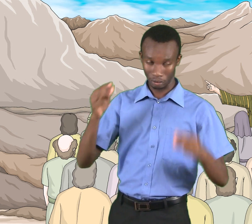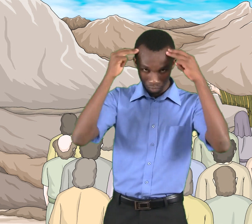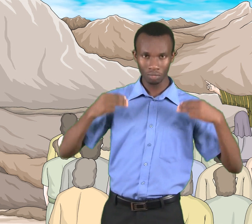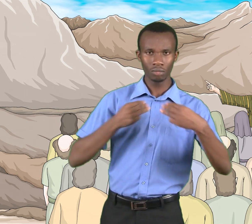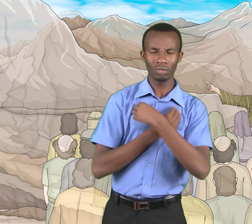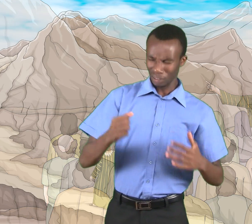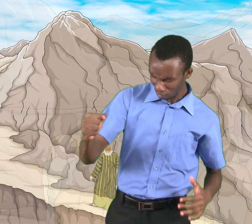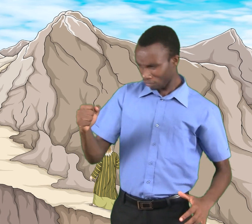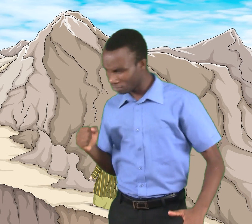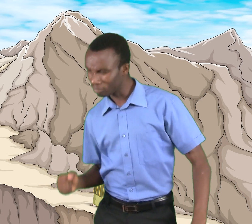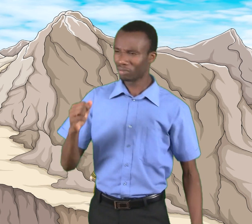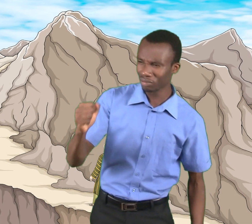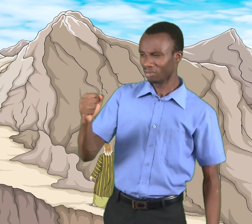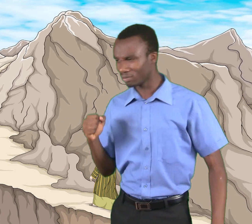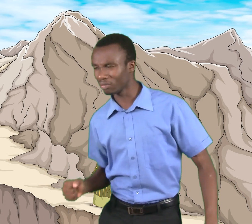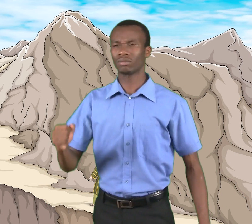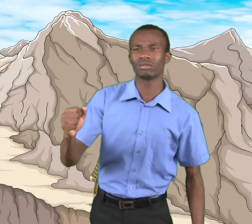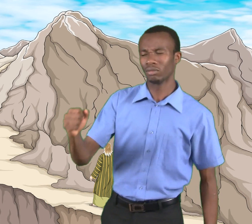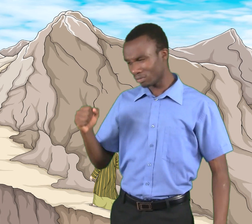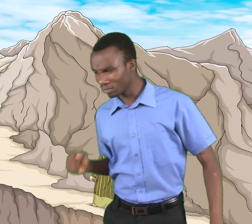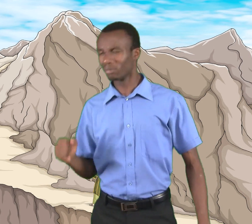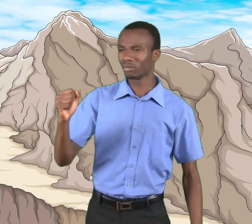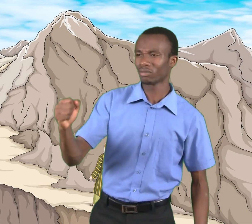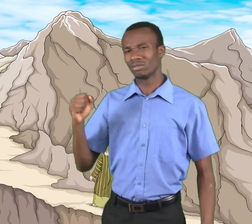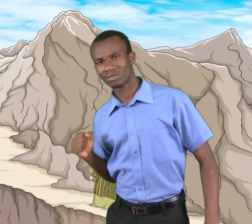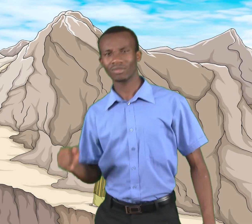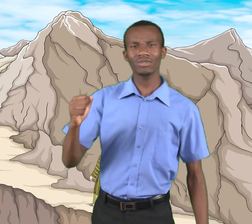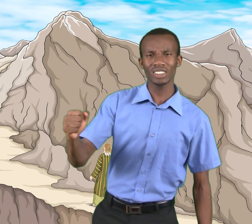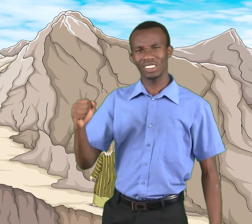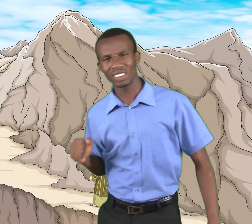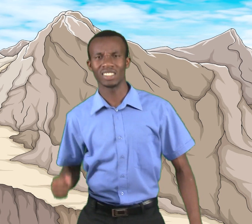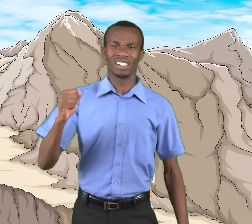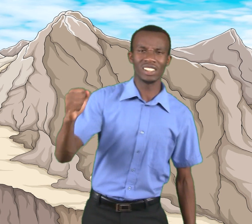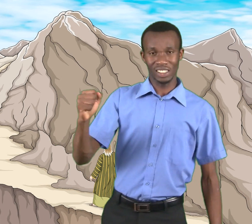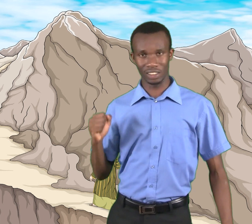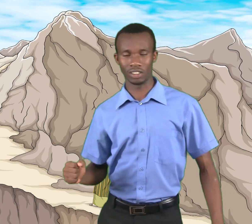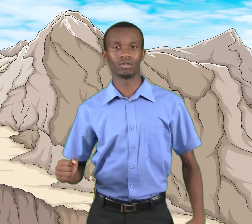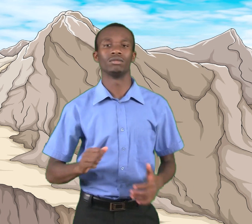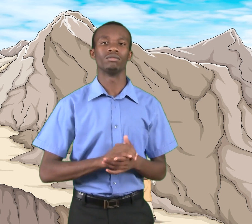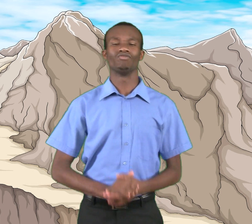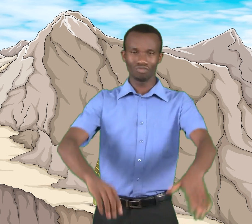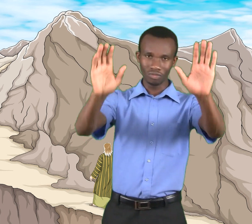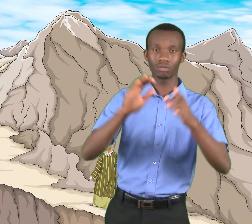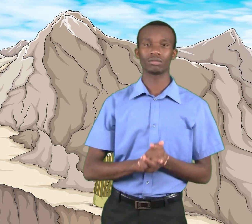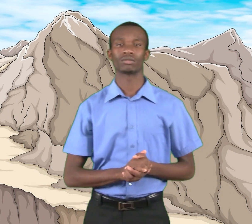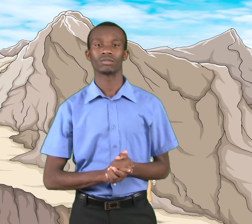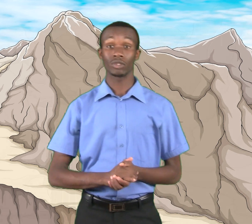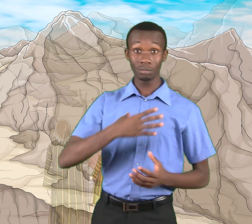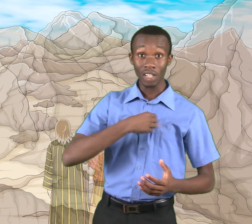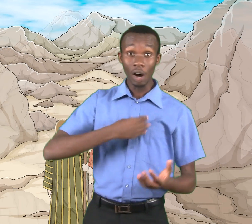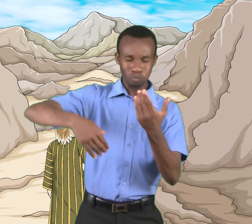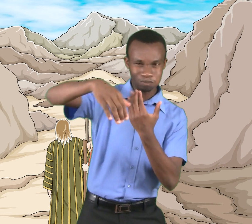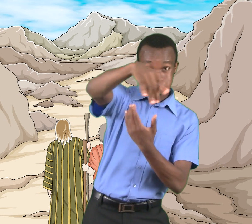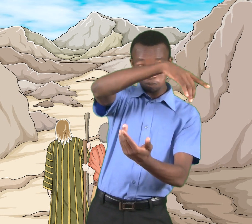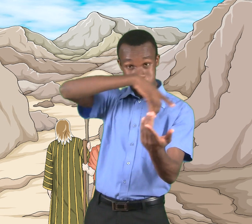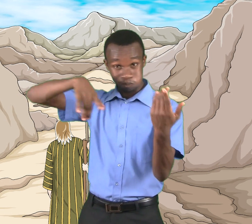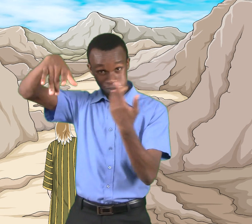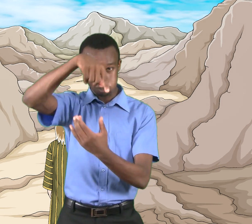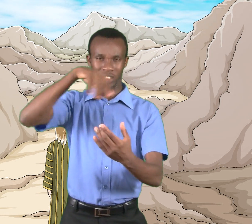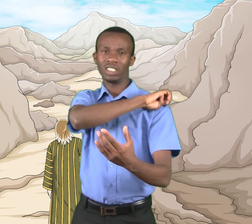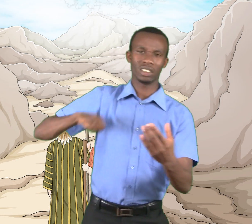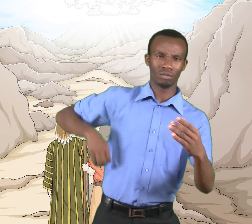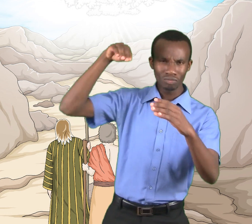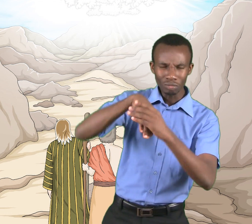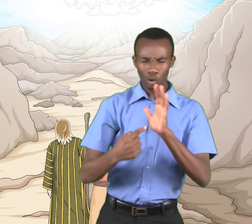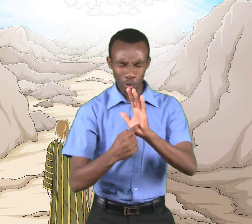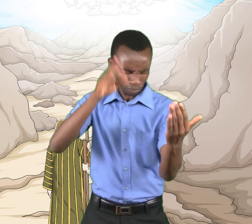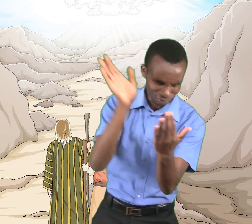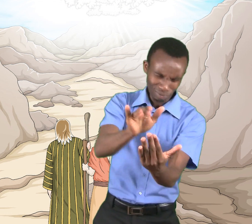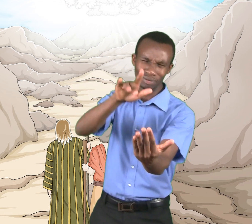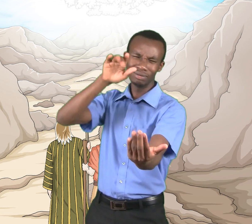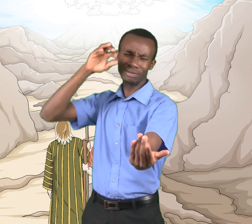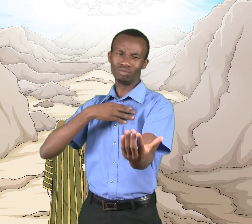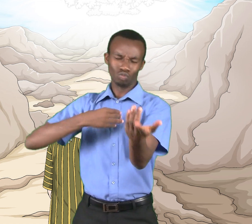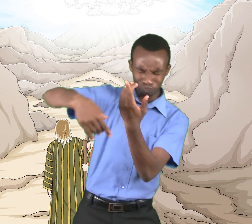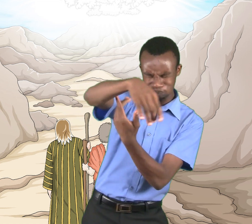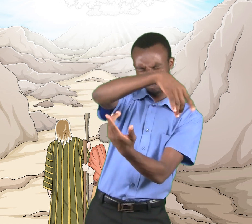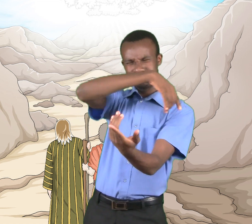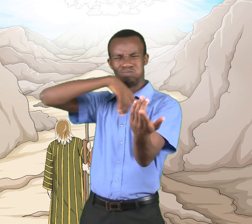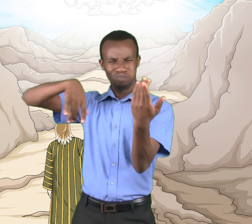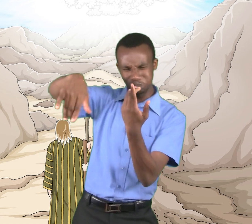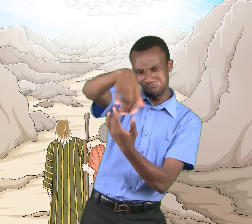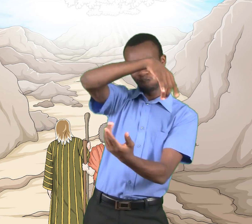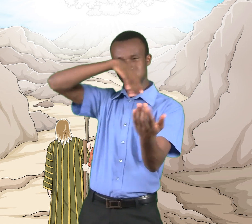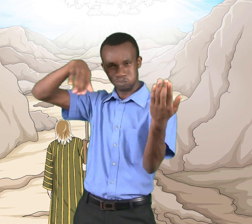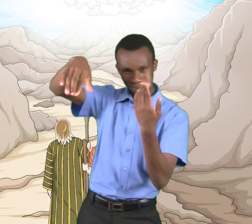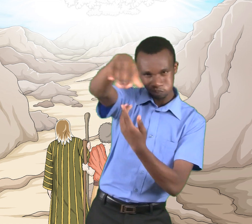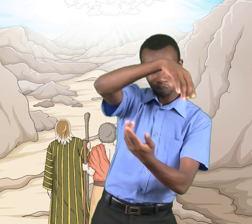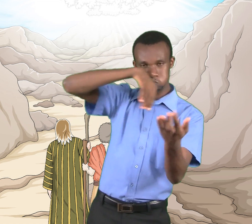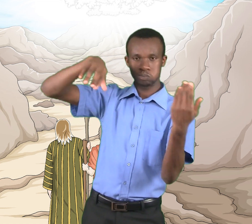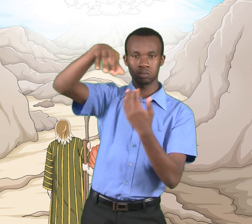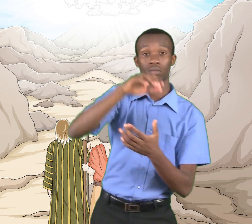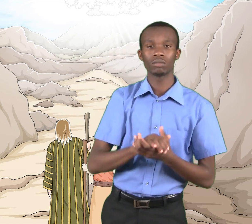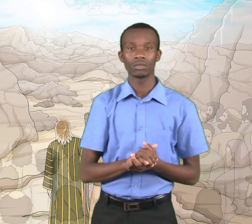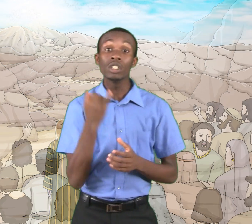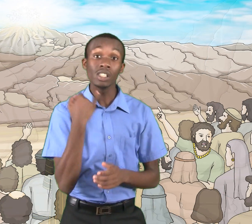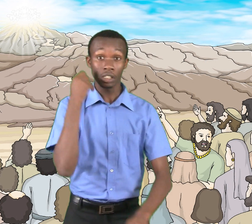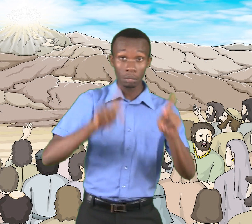When Moses went up on the mountain, the cloud covered it, and the glory of the LORD settled on Mount Sinai. For six days the cloud covered it, and on the seventh day the LORD called to Moses from within the cloud.